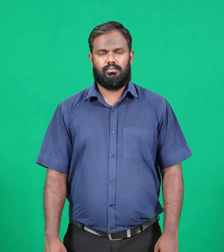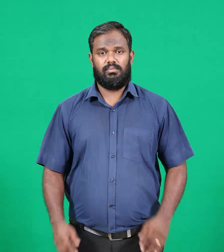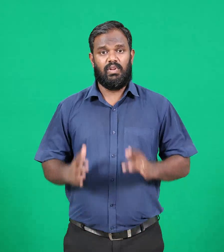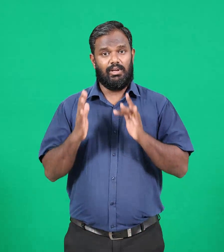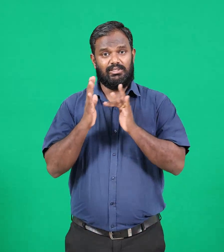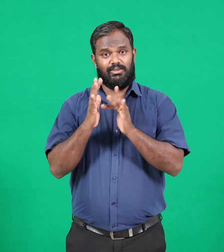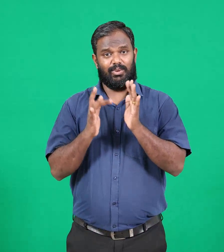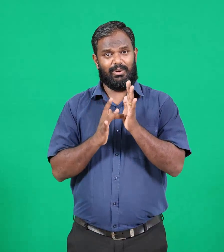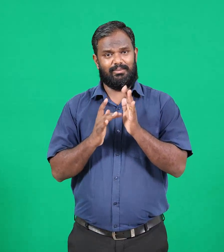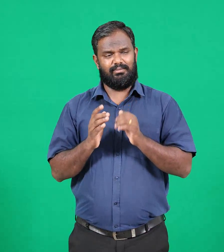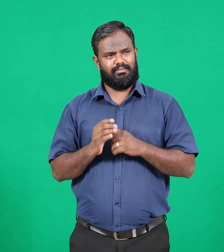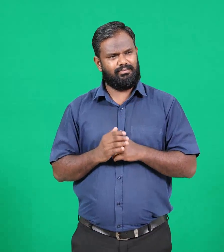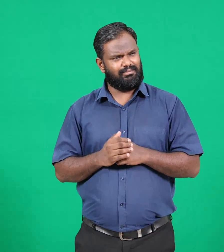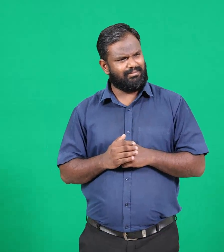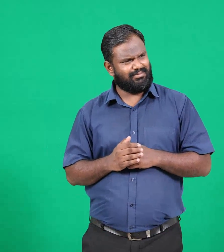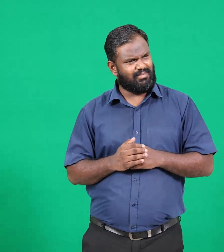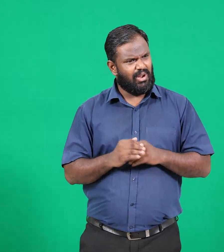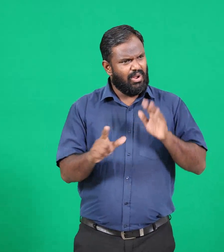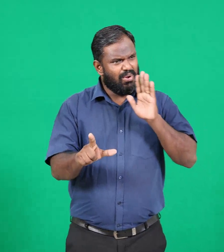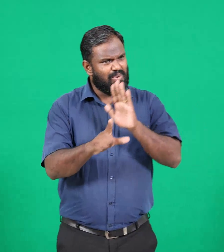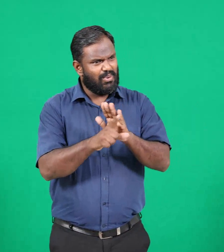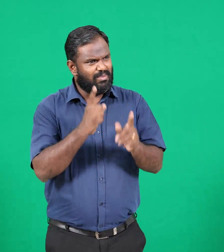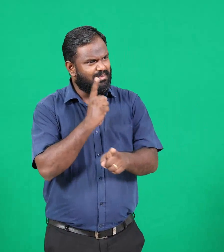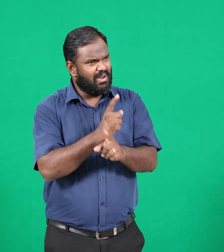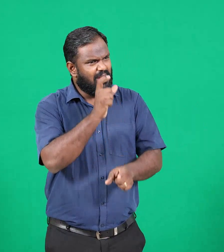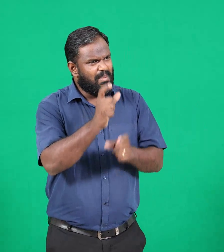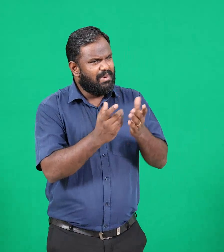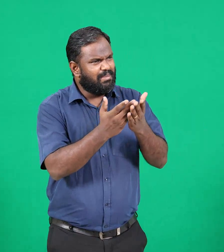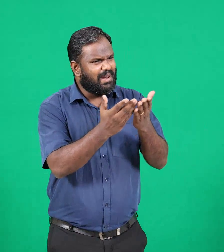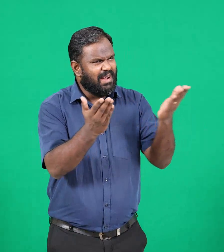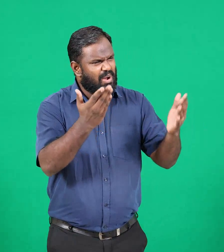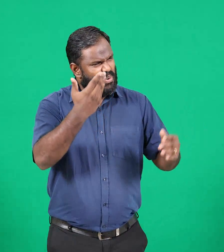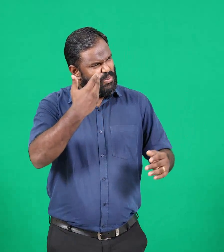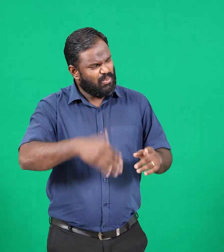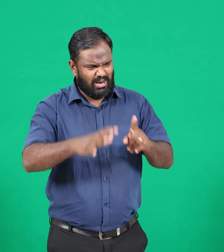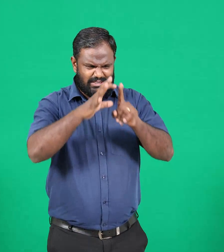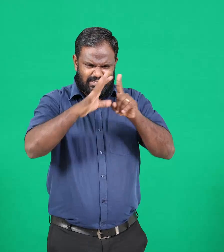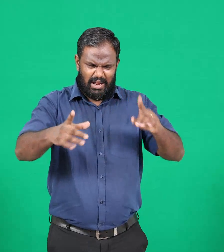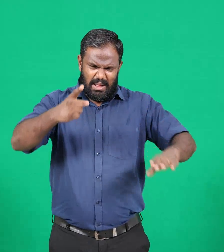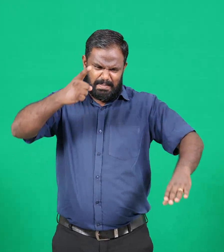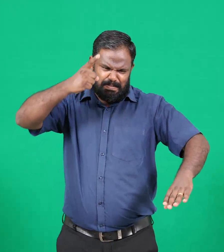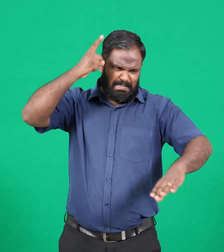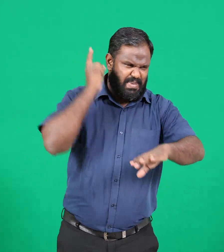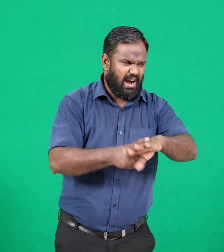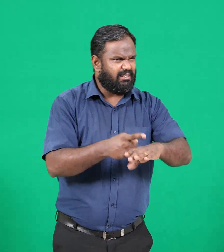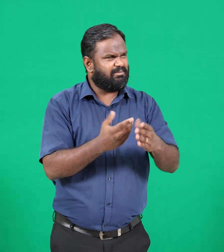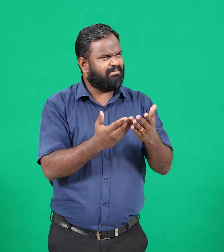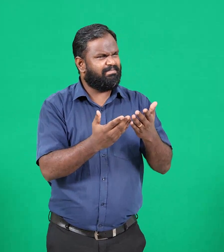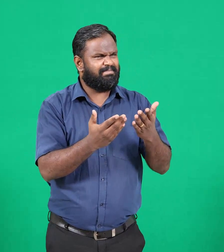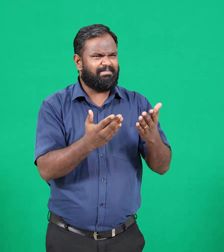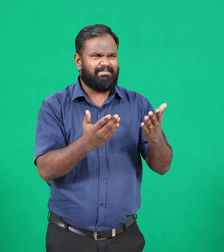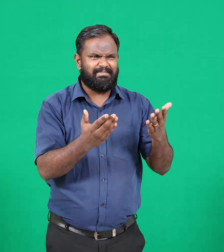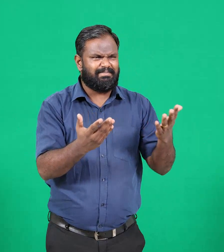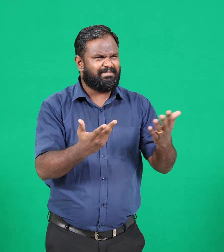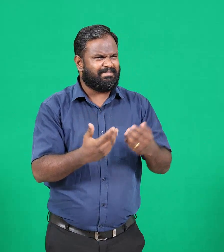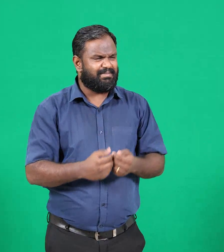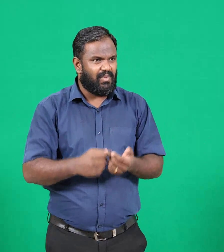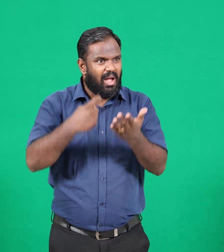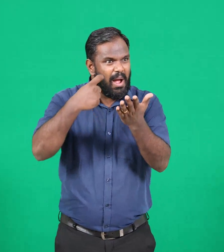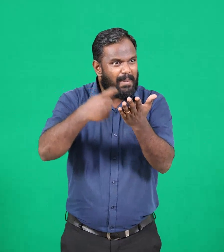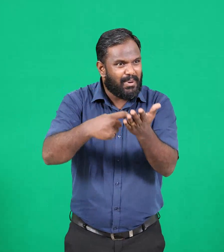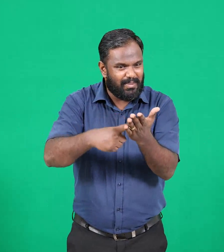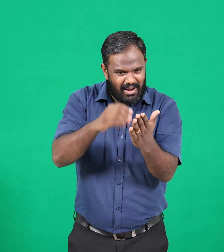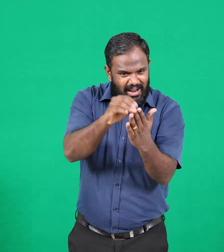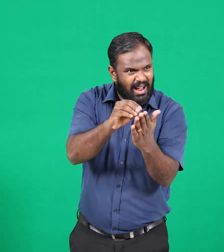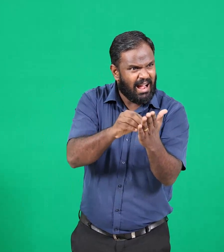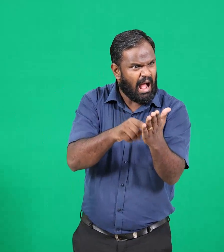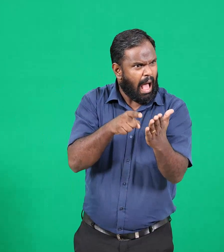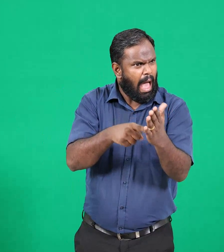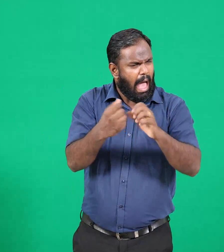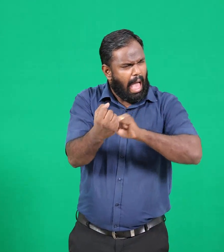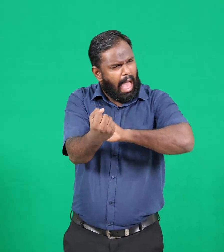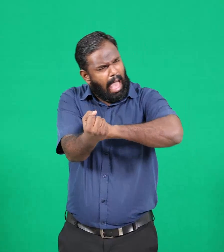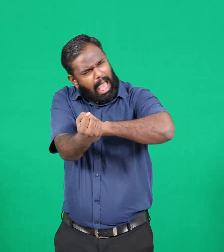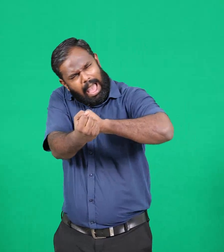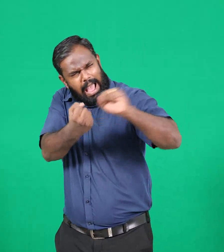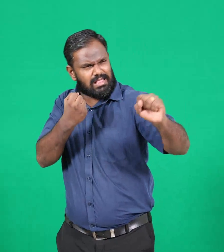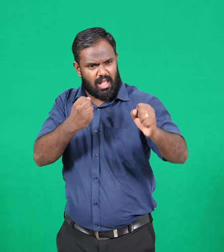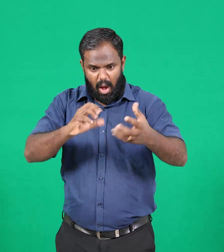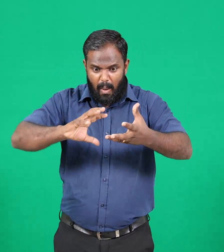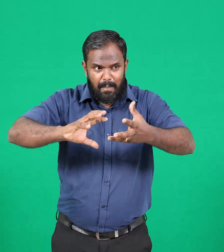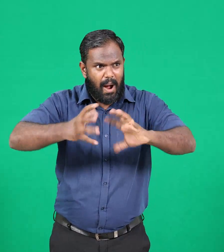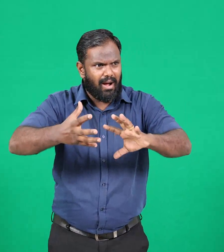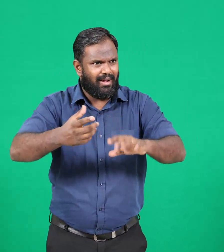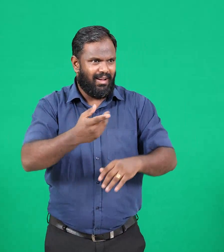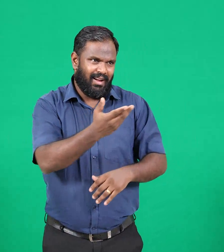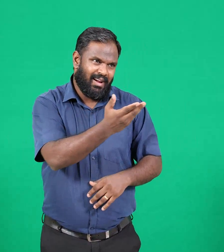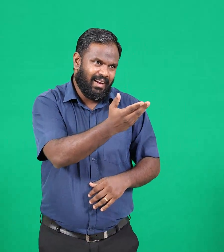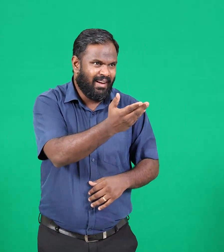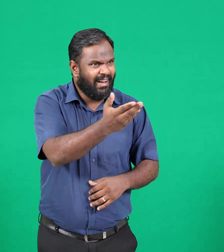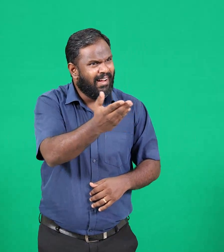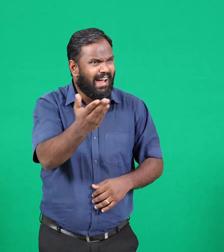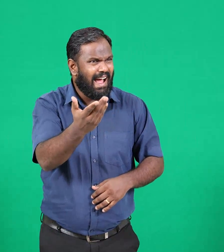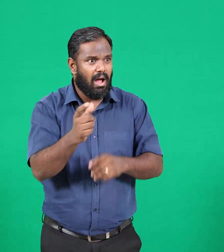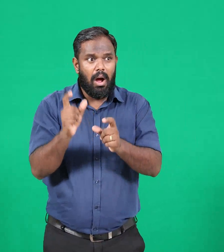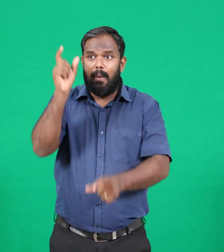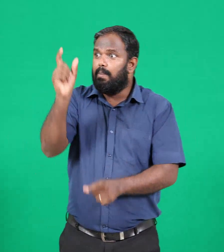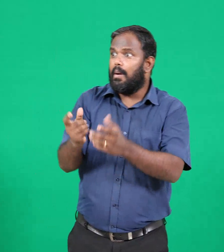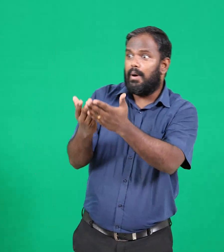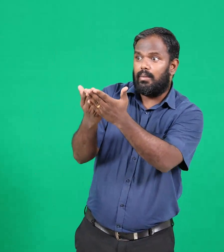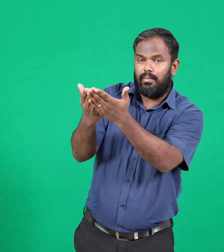"Woe to you as well, experts in the law!" He replied.